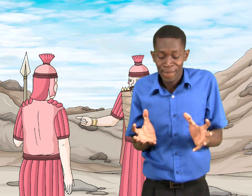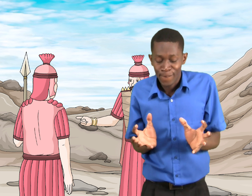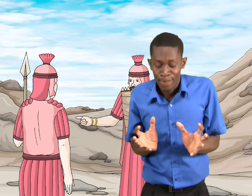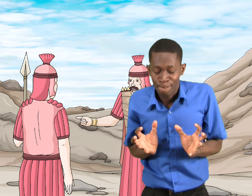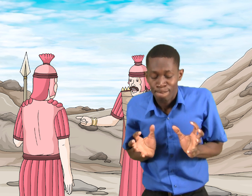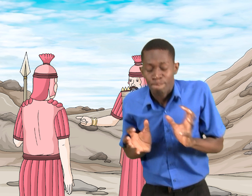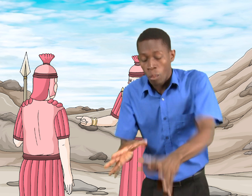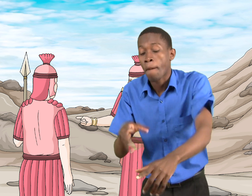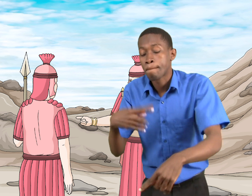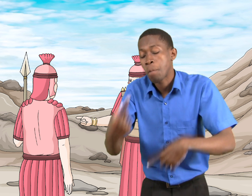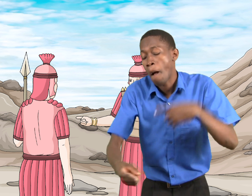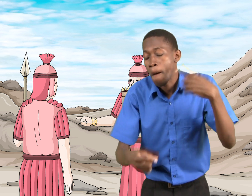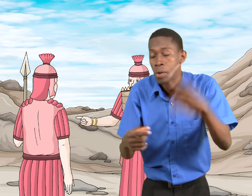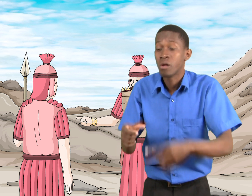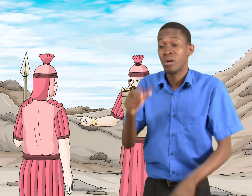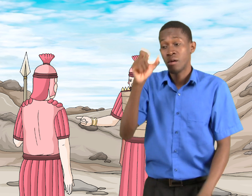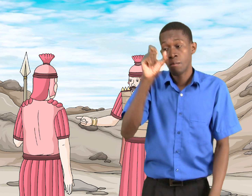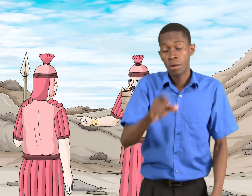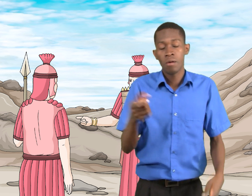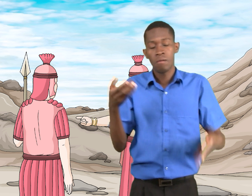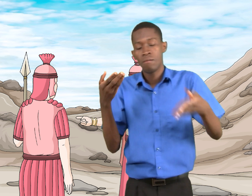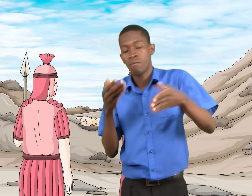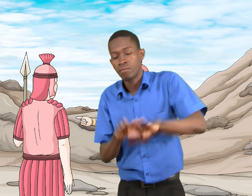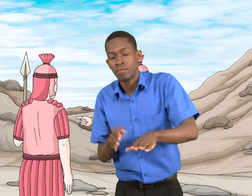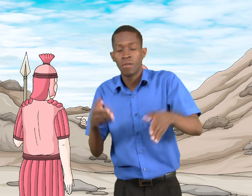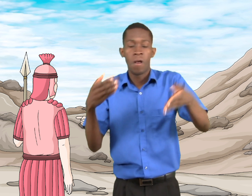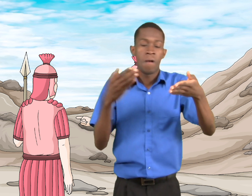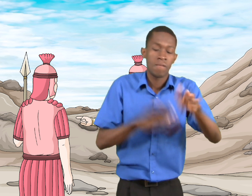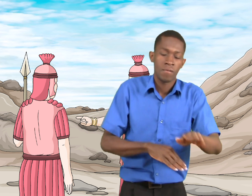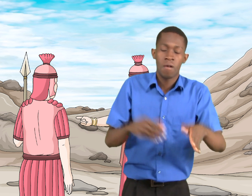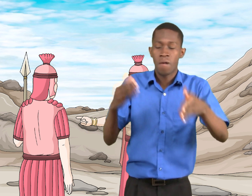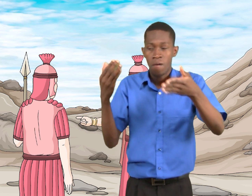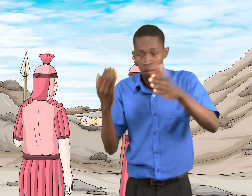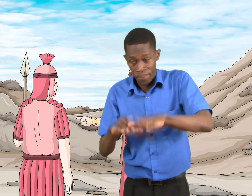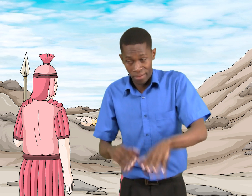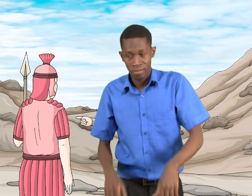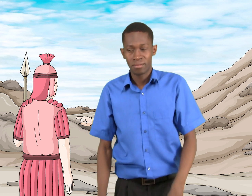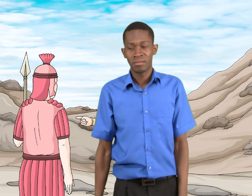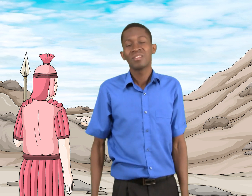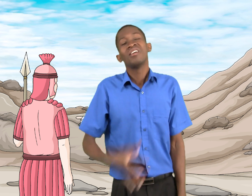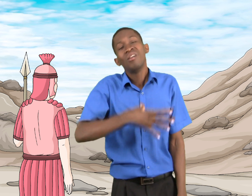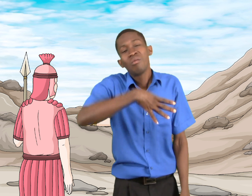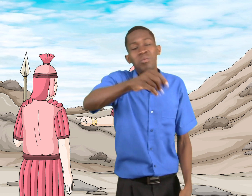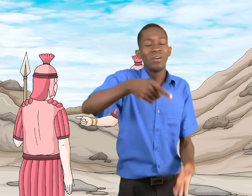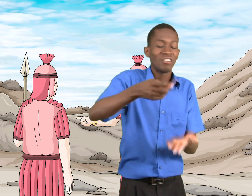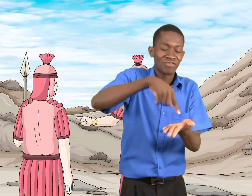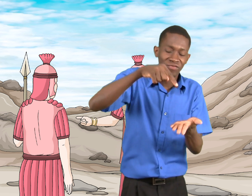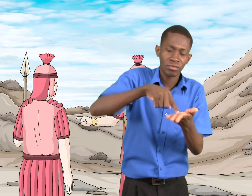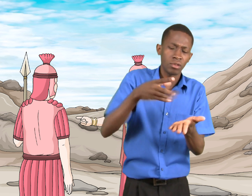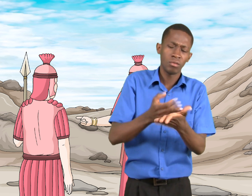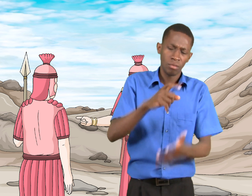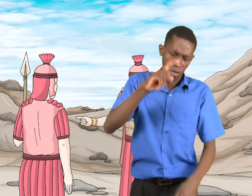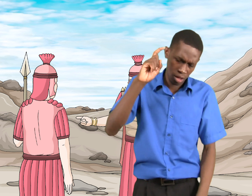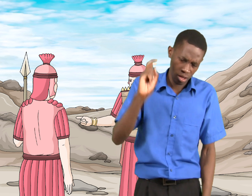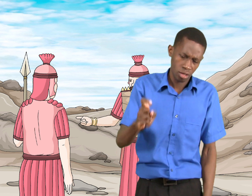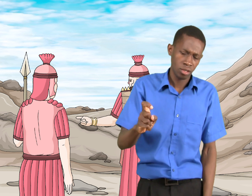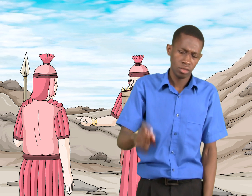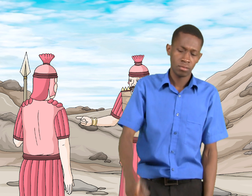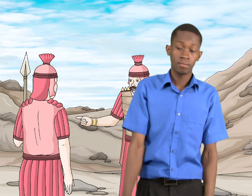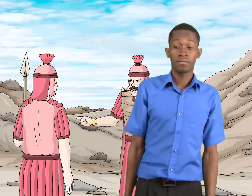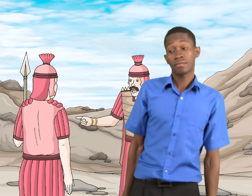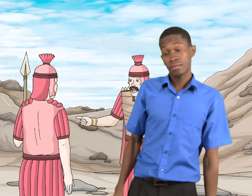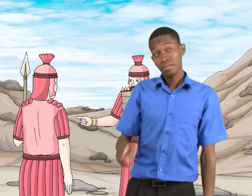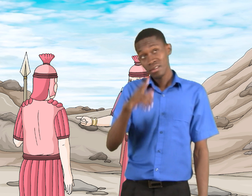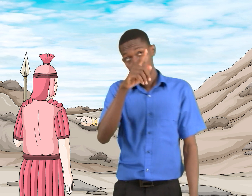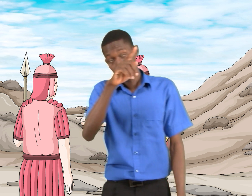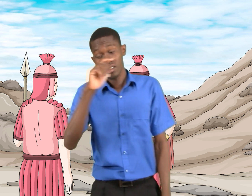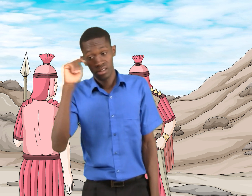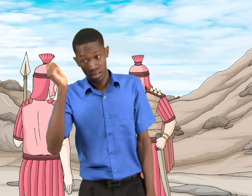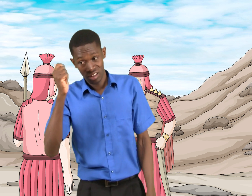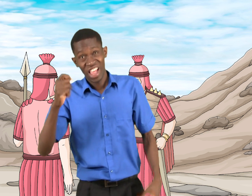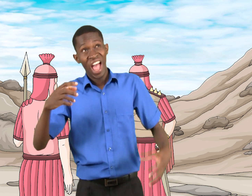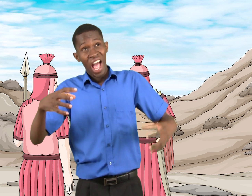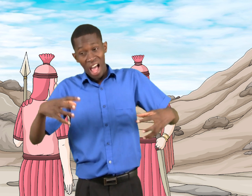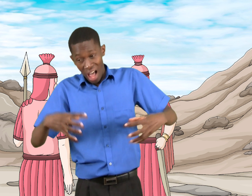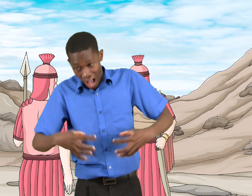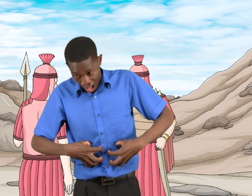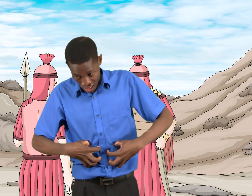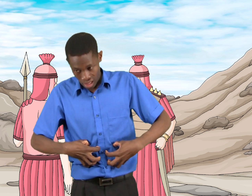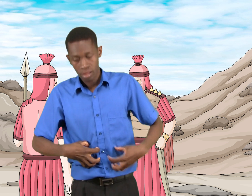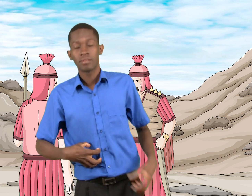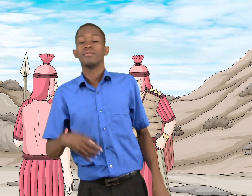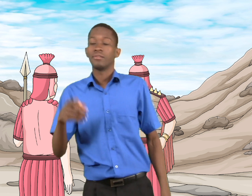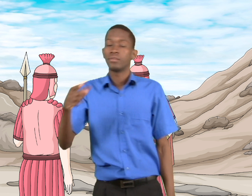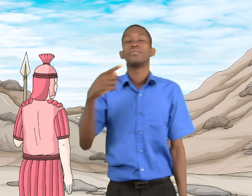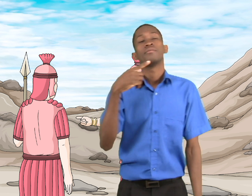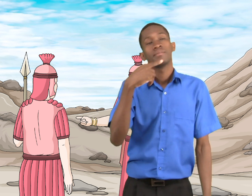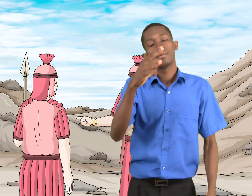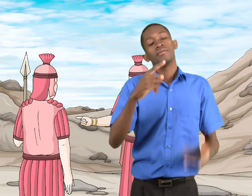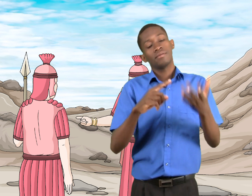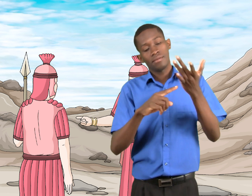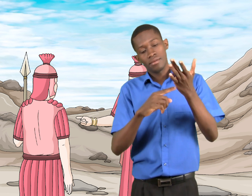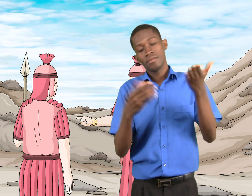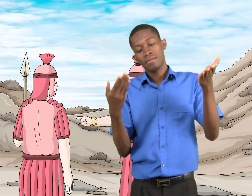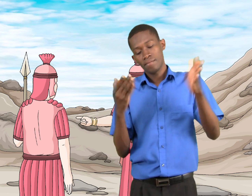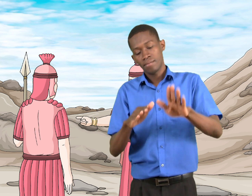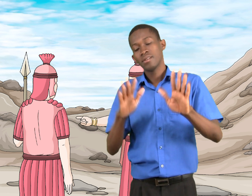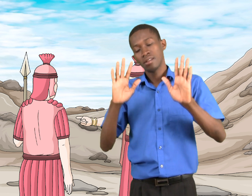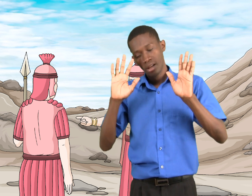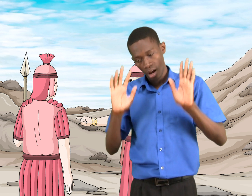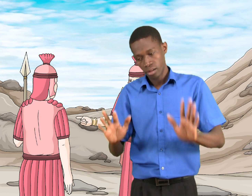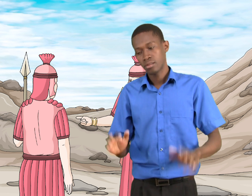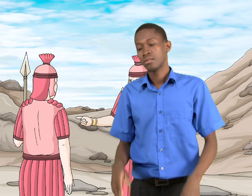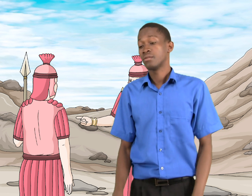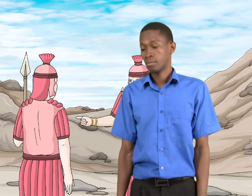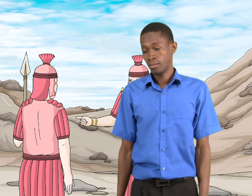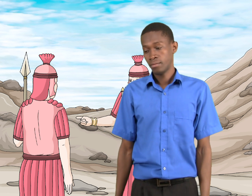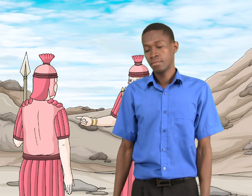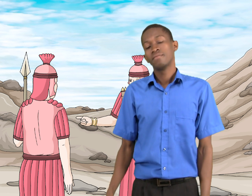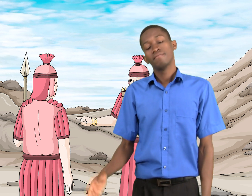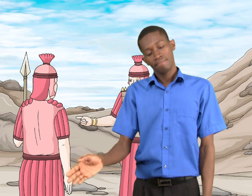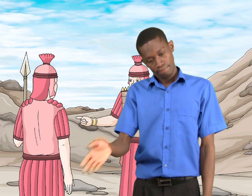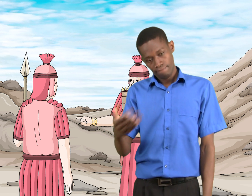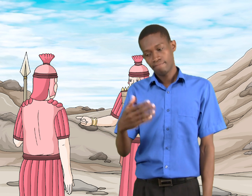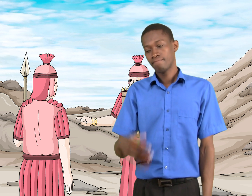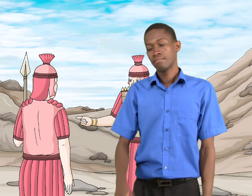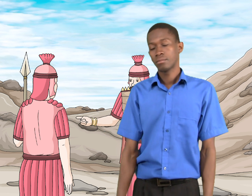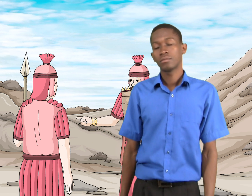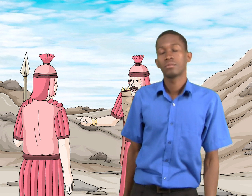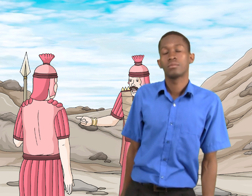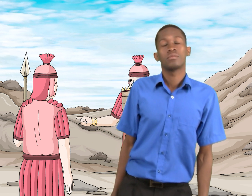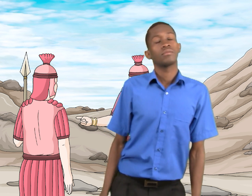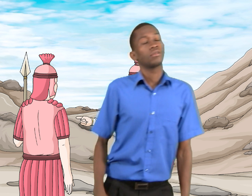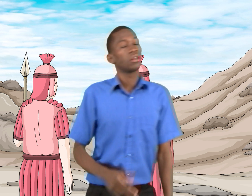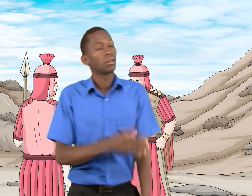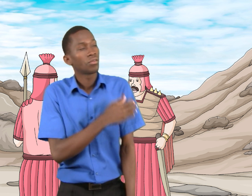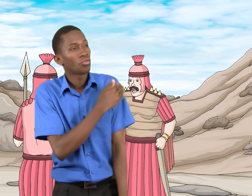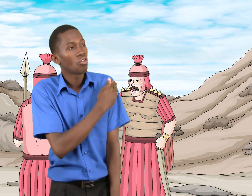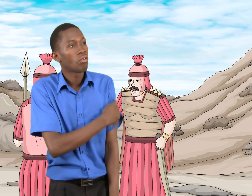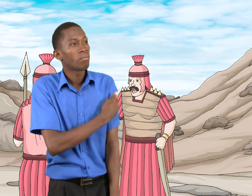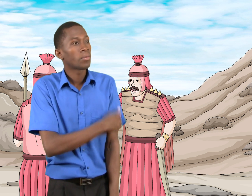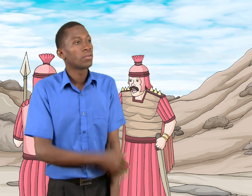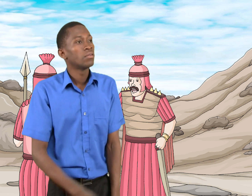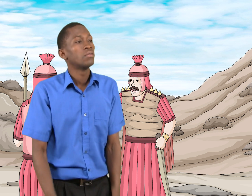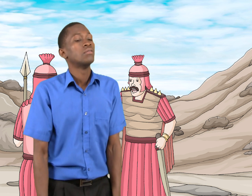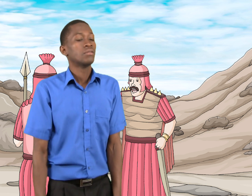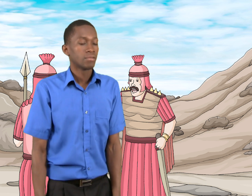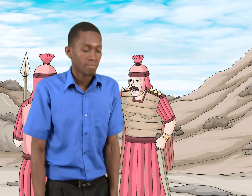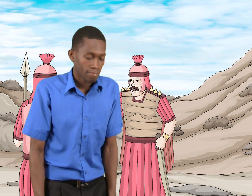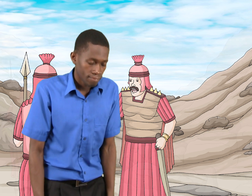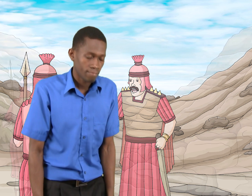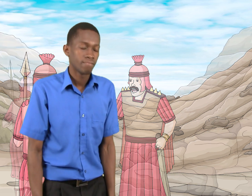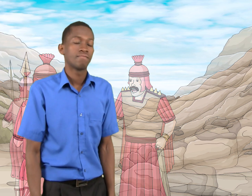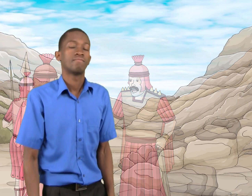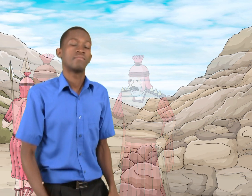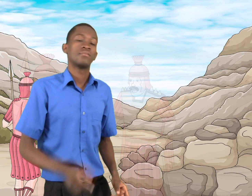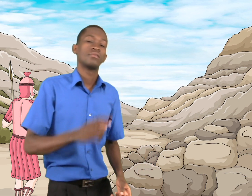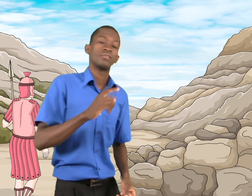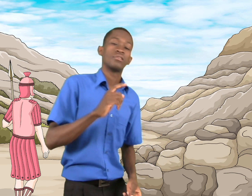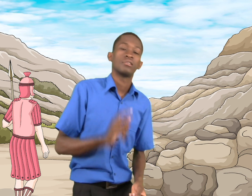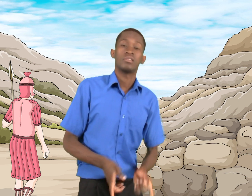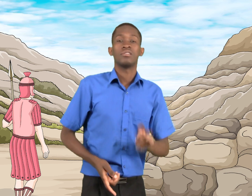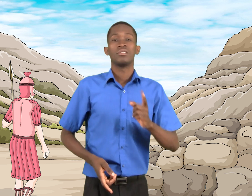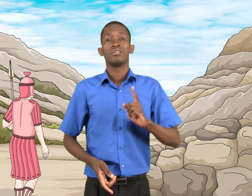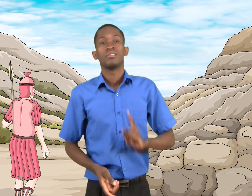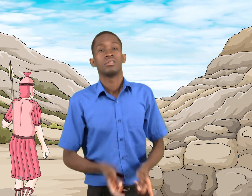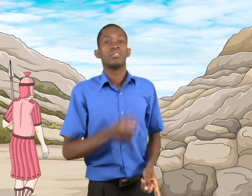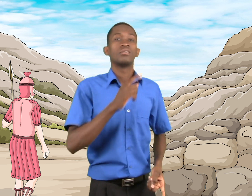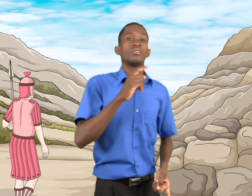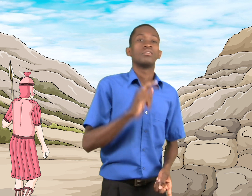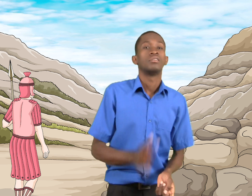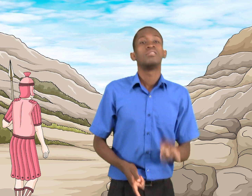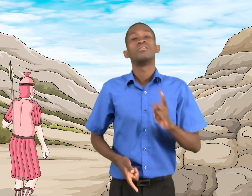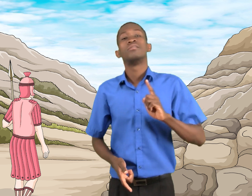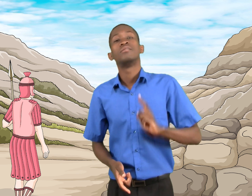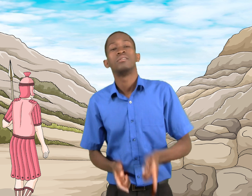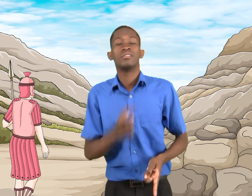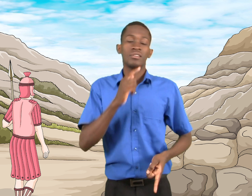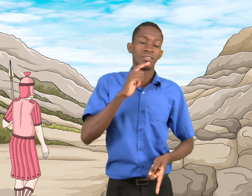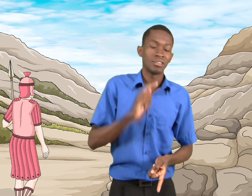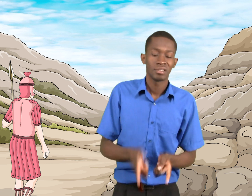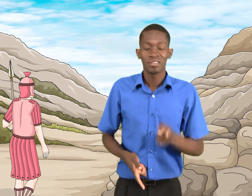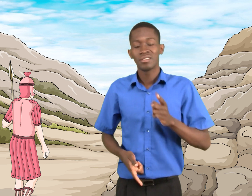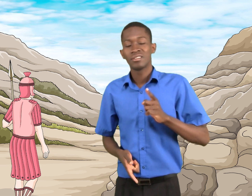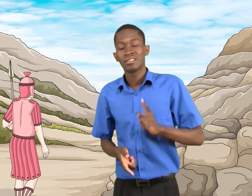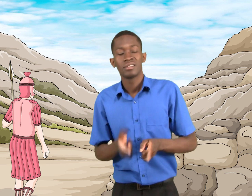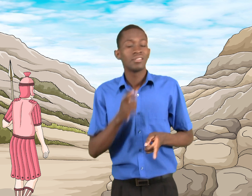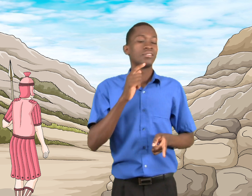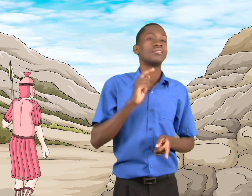Was it not a woman who dropped an upper millstone on him from the wall, so that he died in Thebez? Why did you get so close to the wall?’